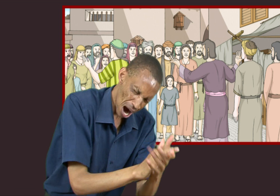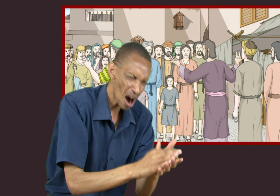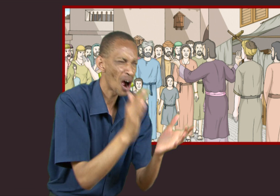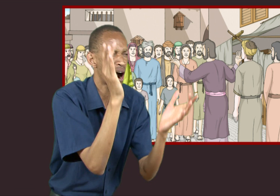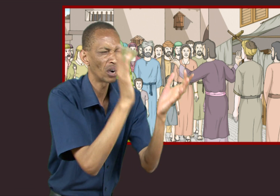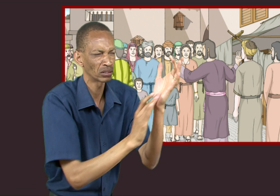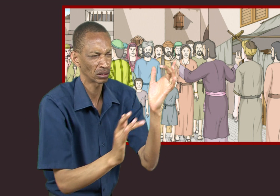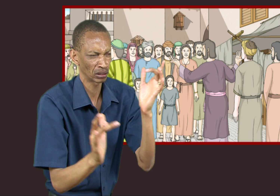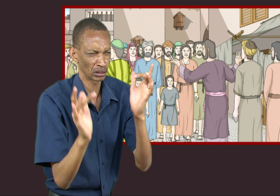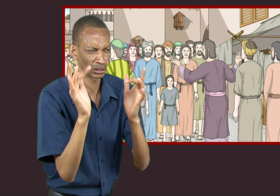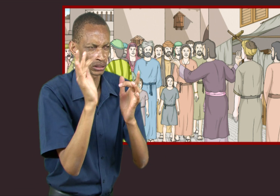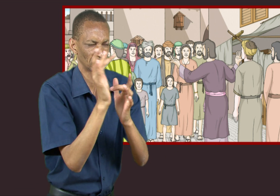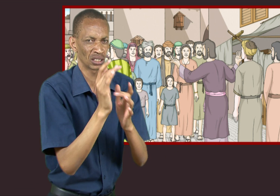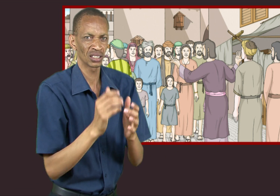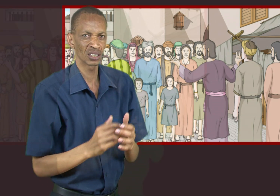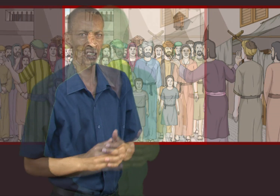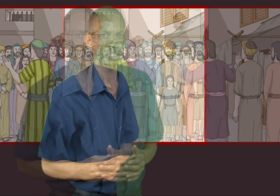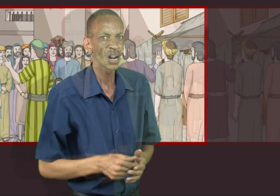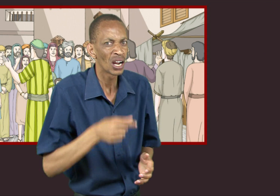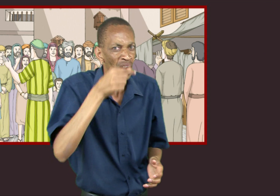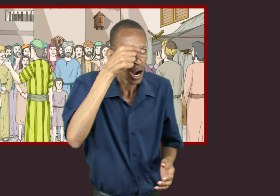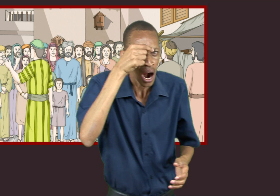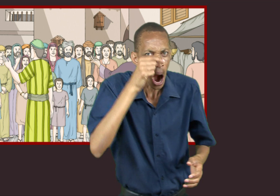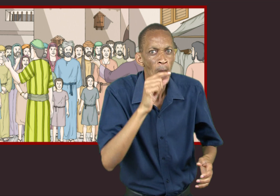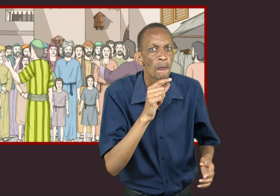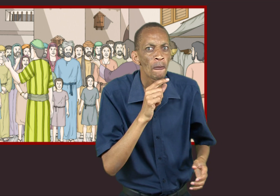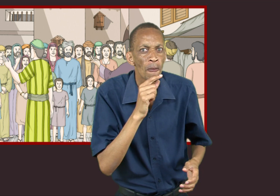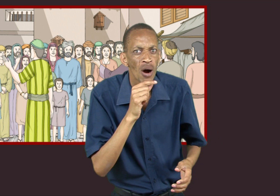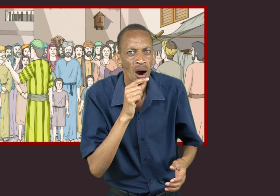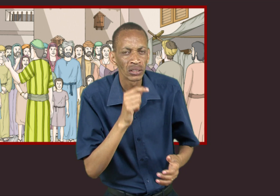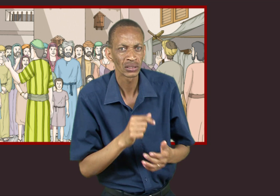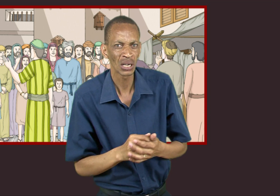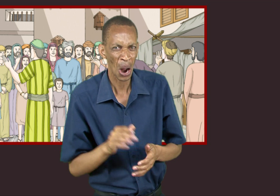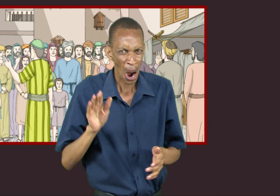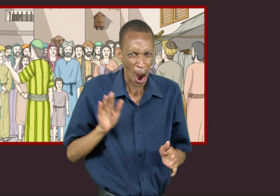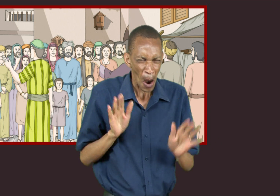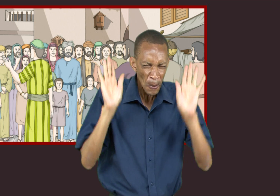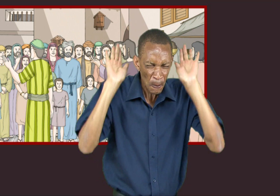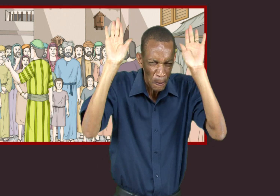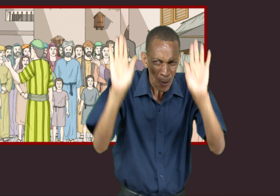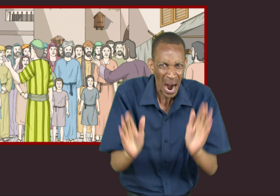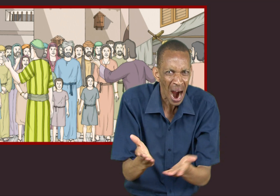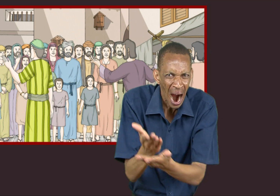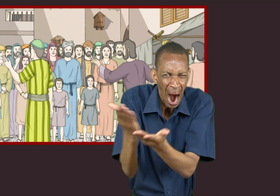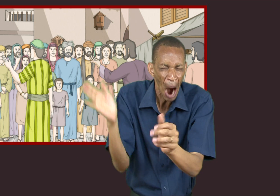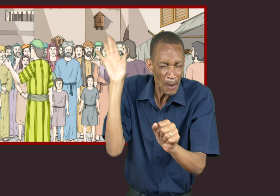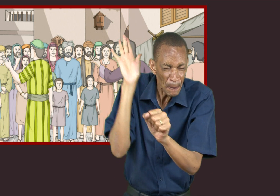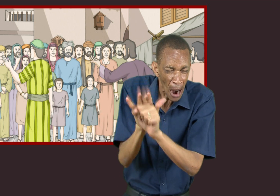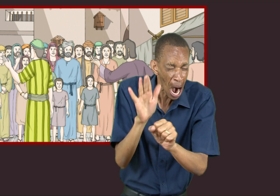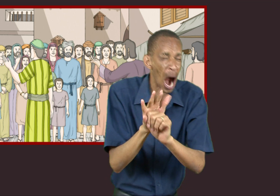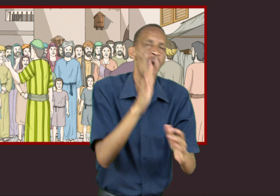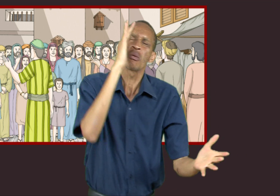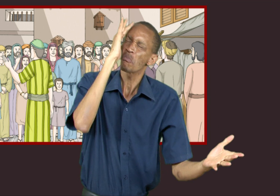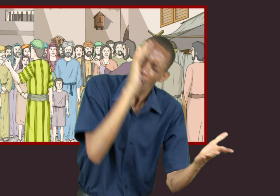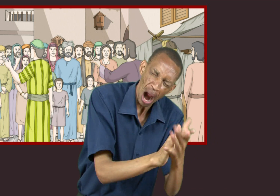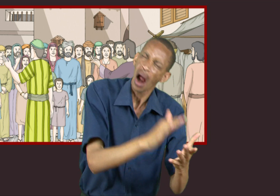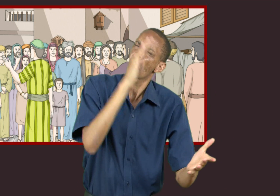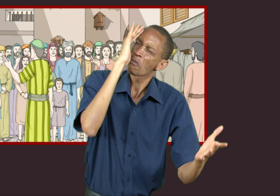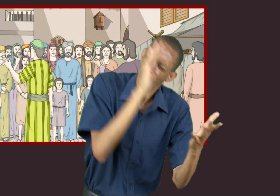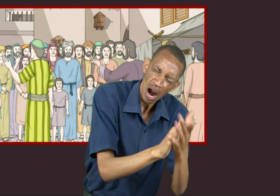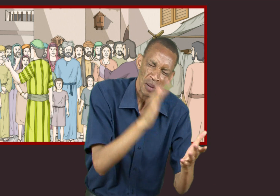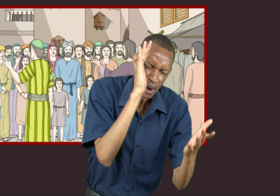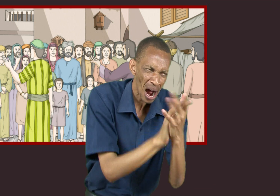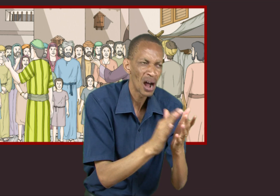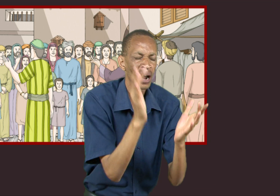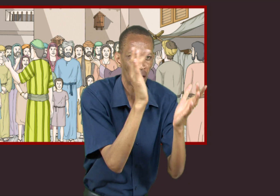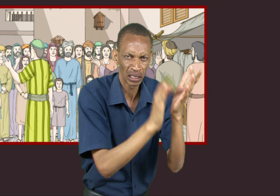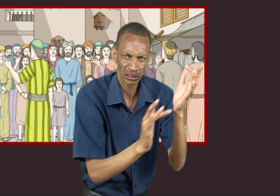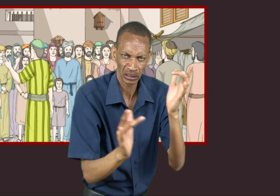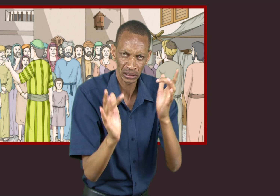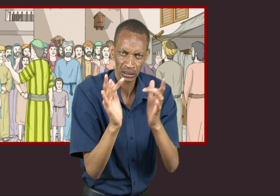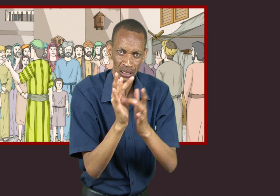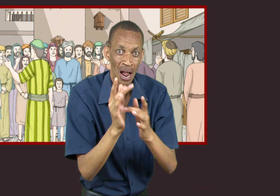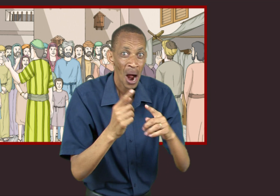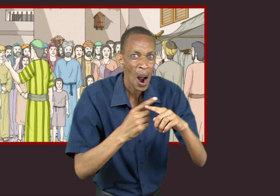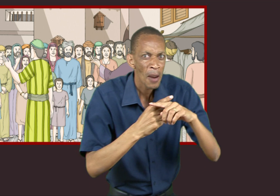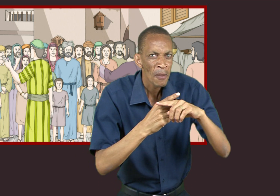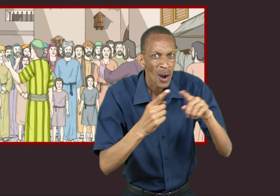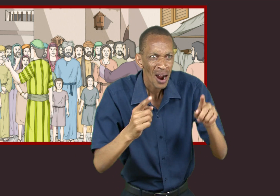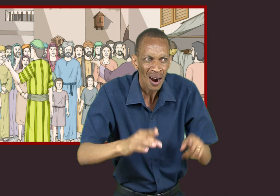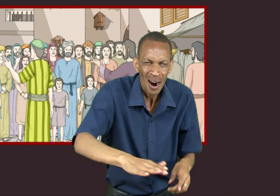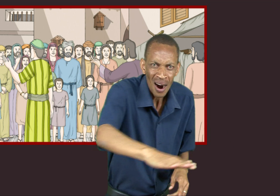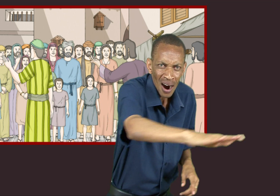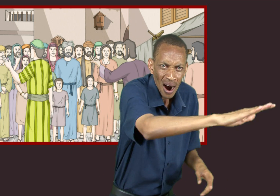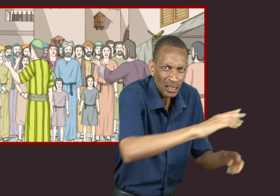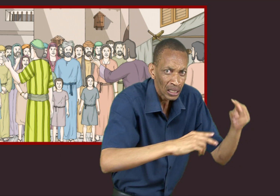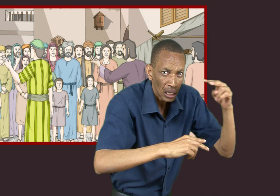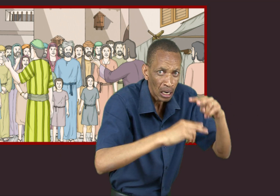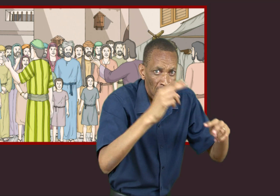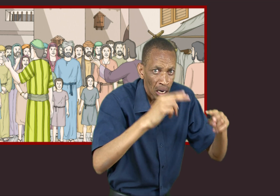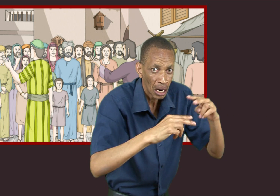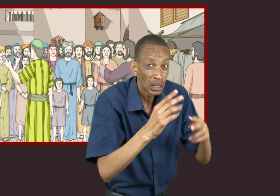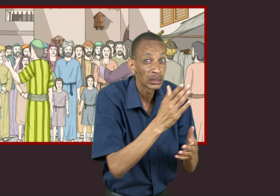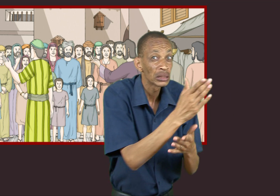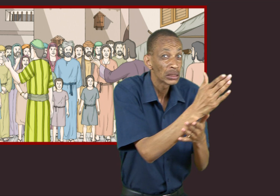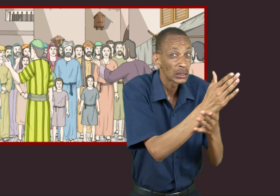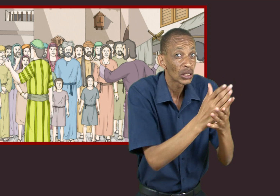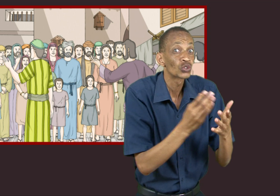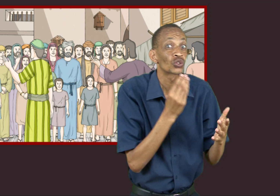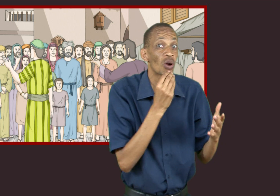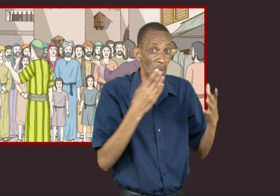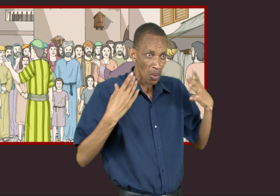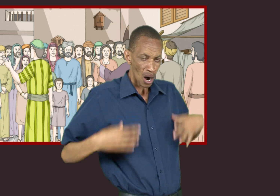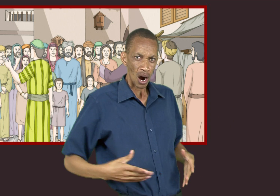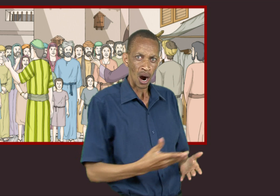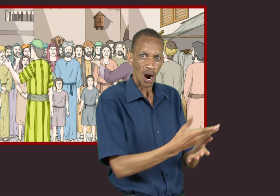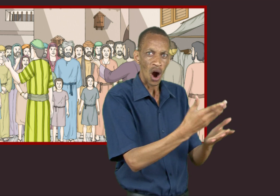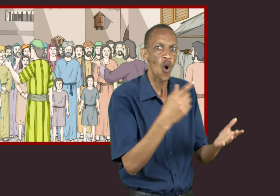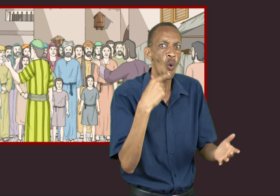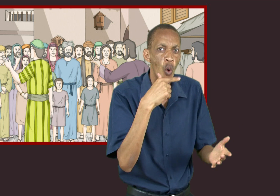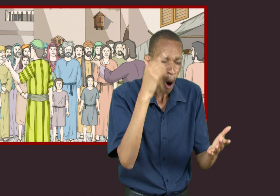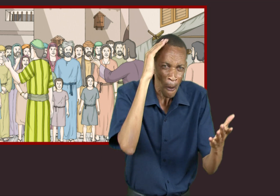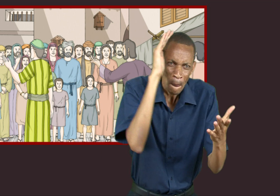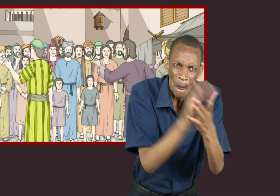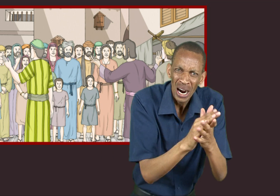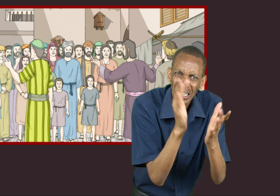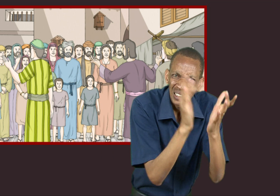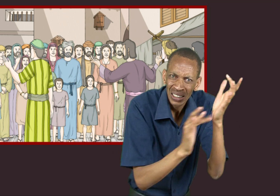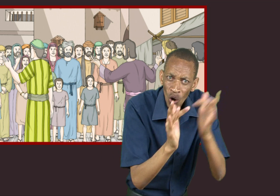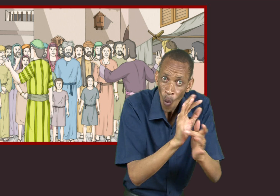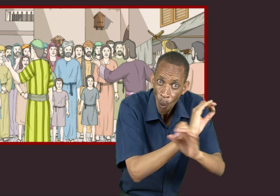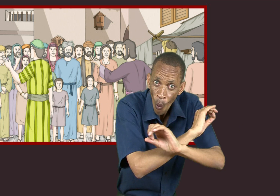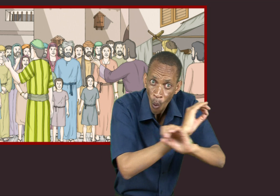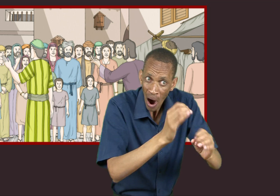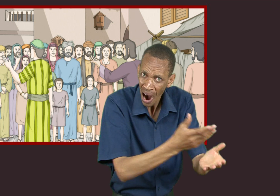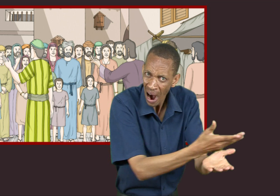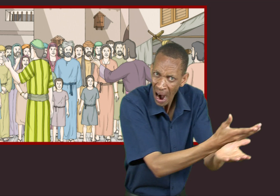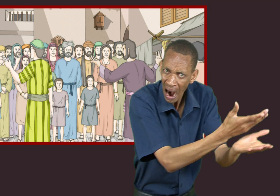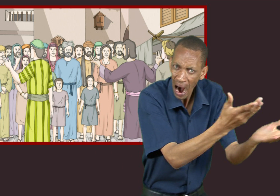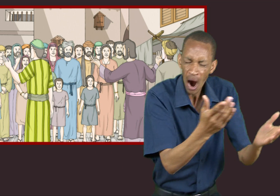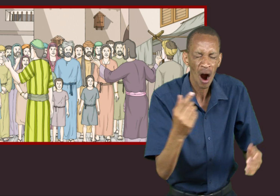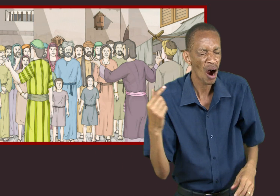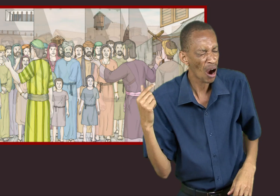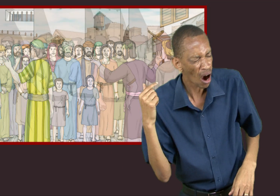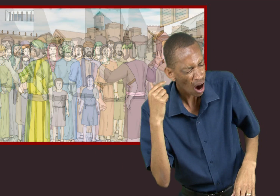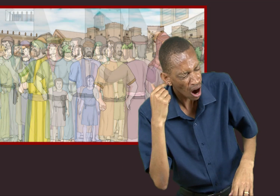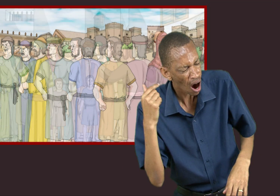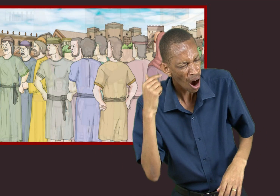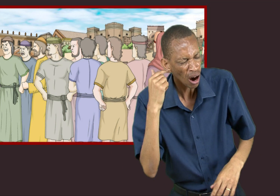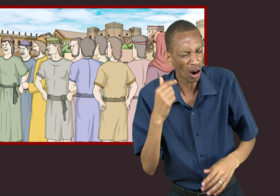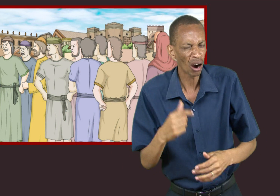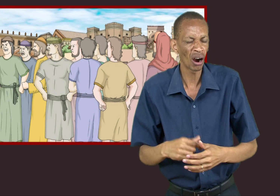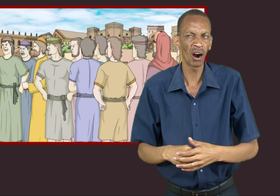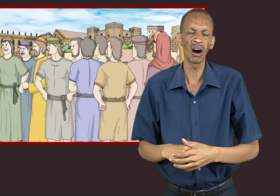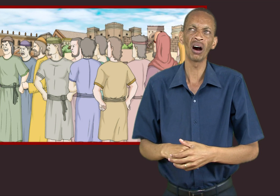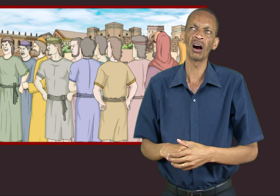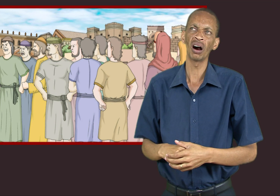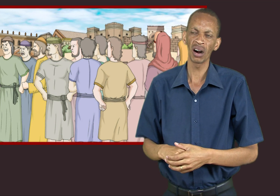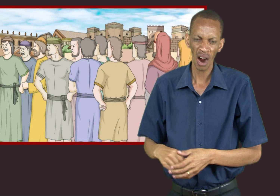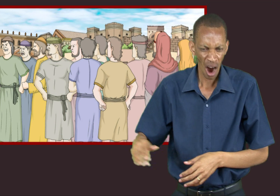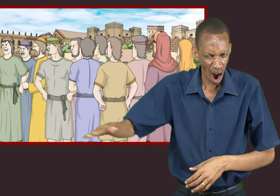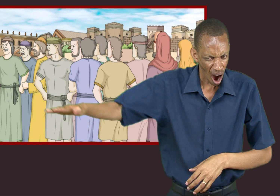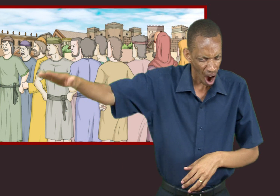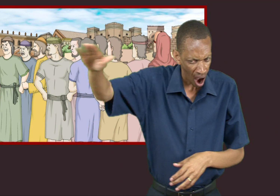As a result, many of them believed, along with quite a few prominent Greek women and men.